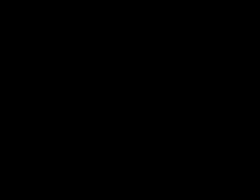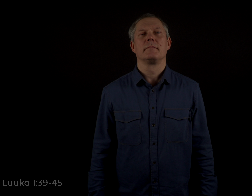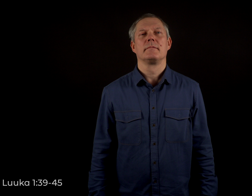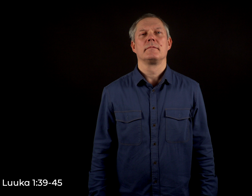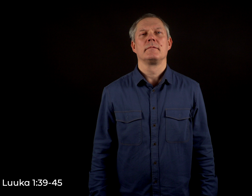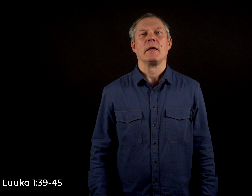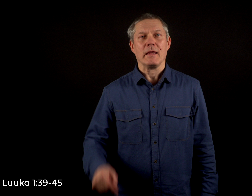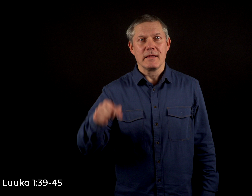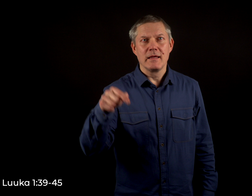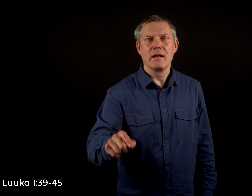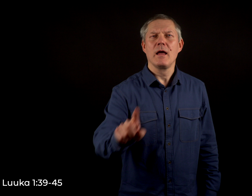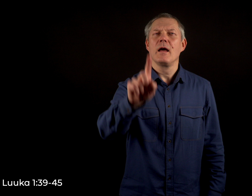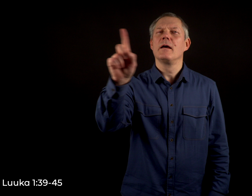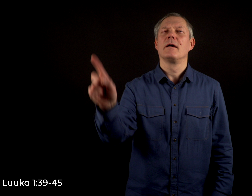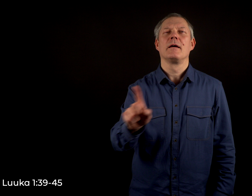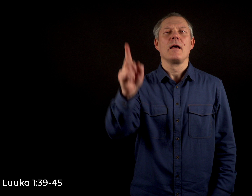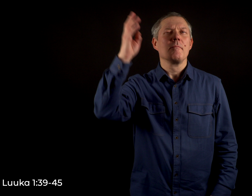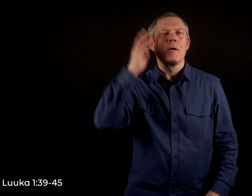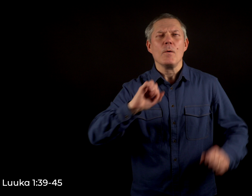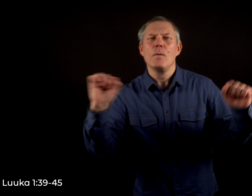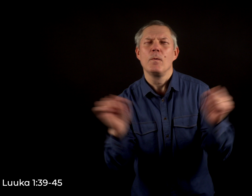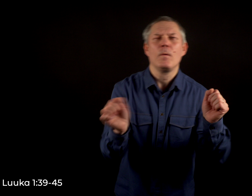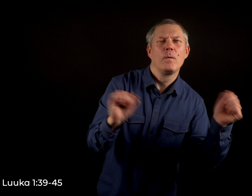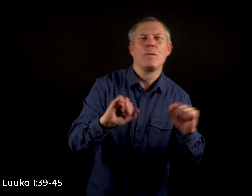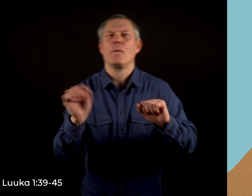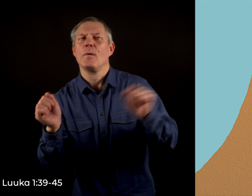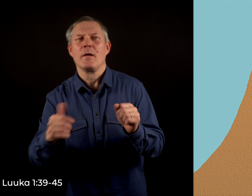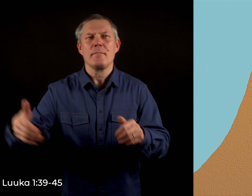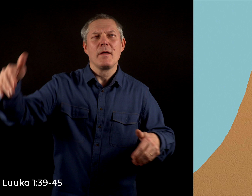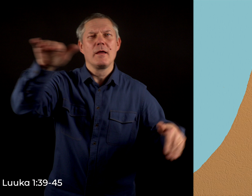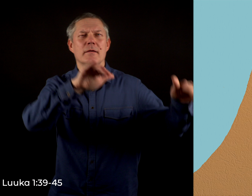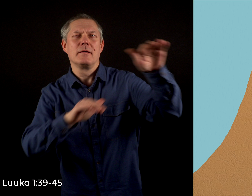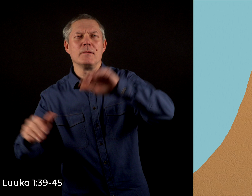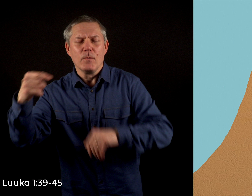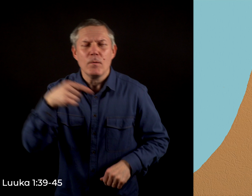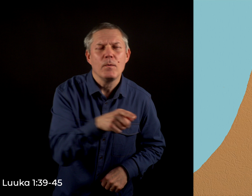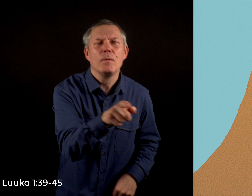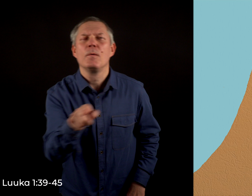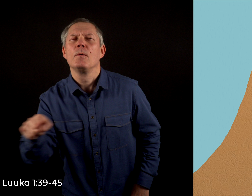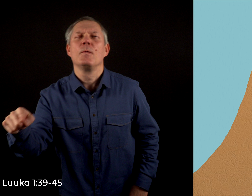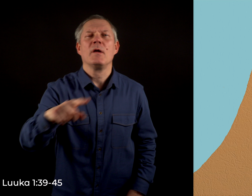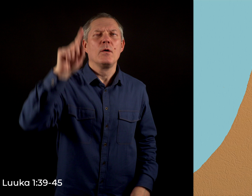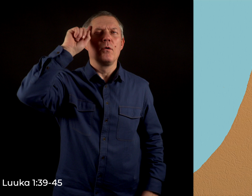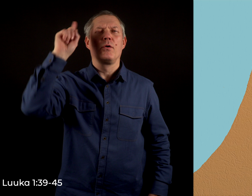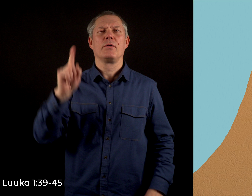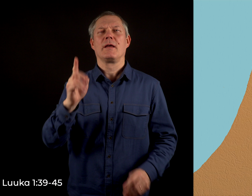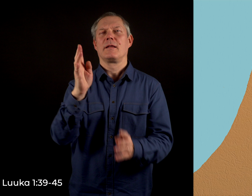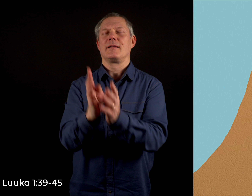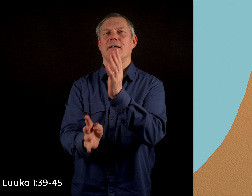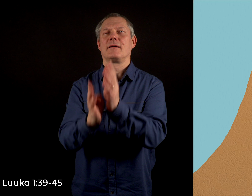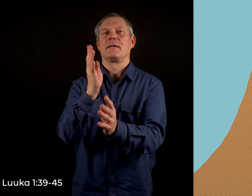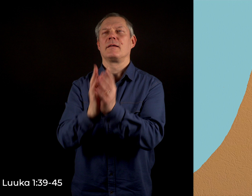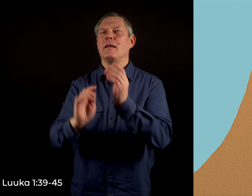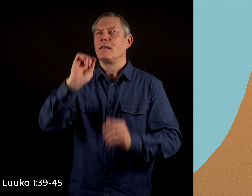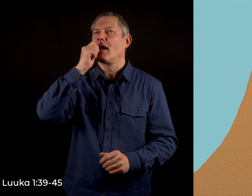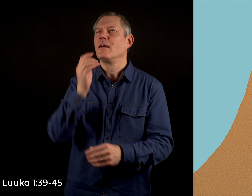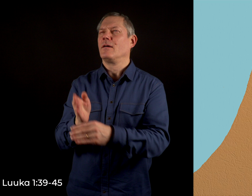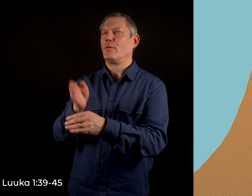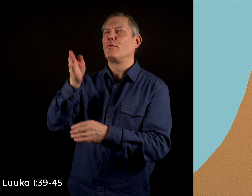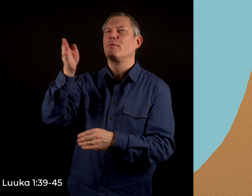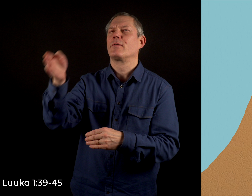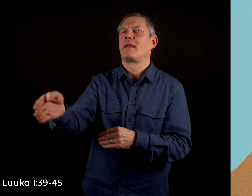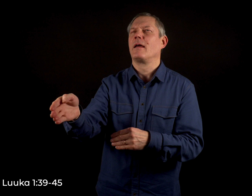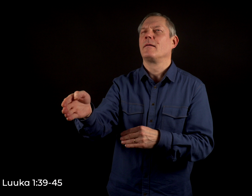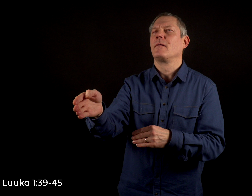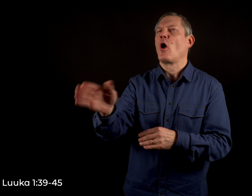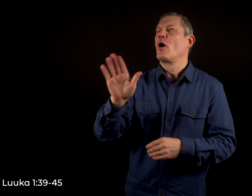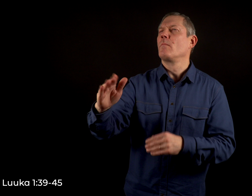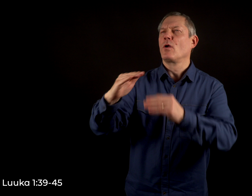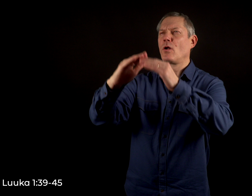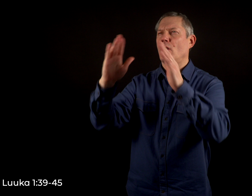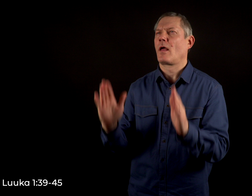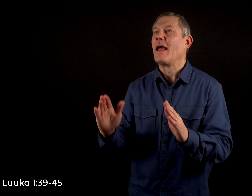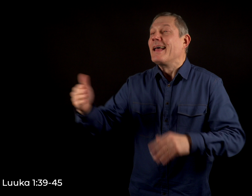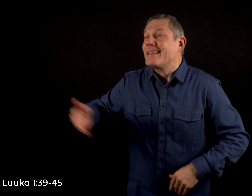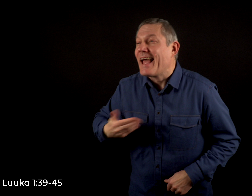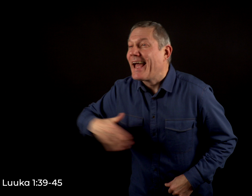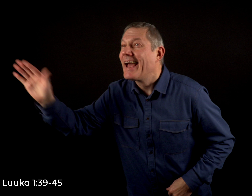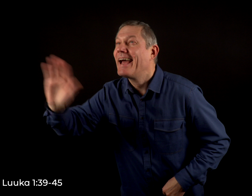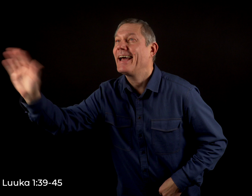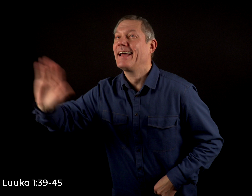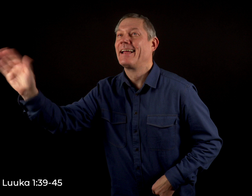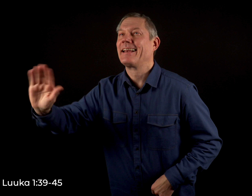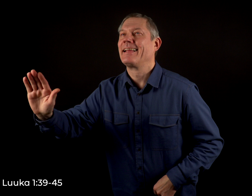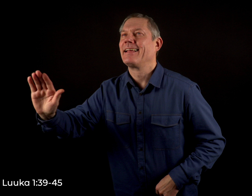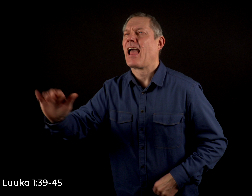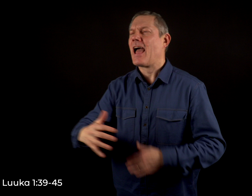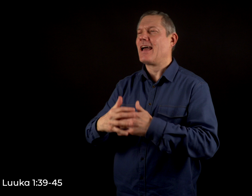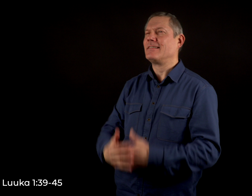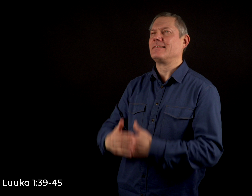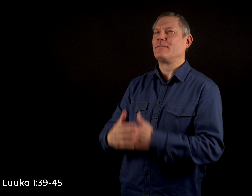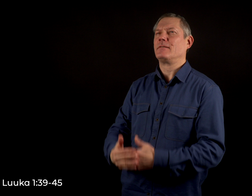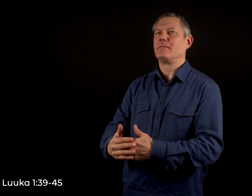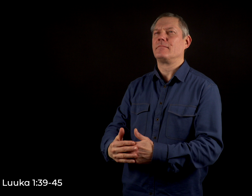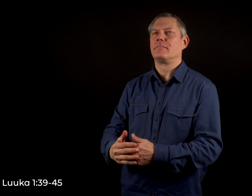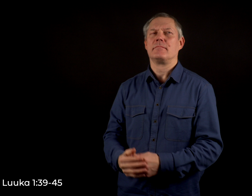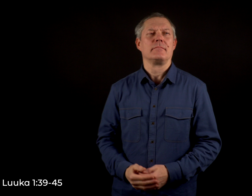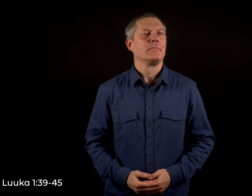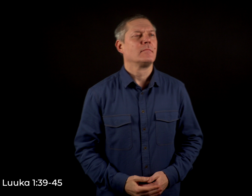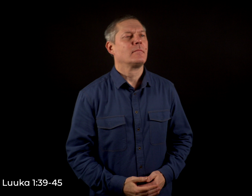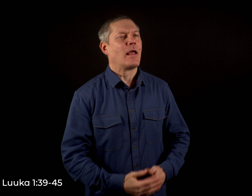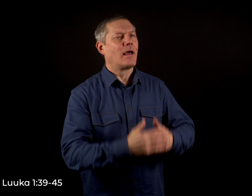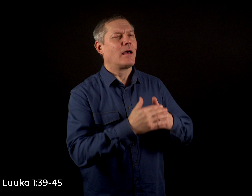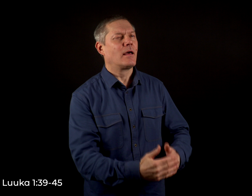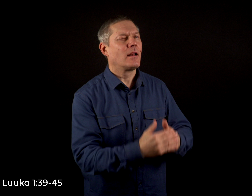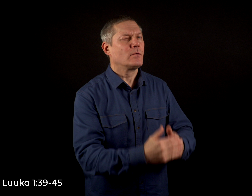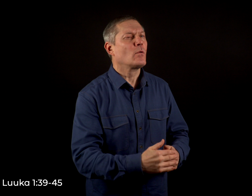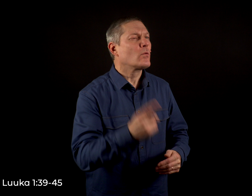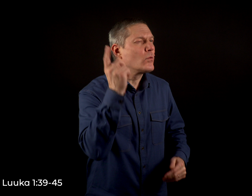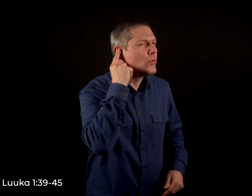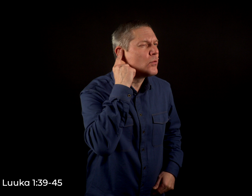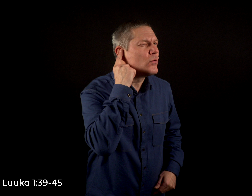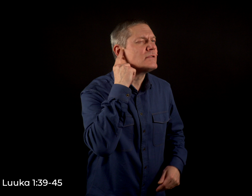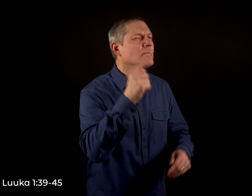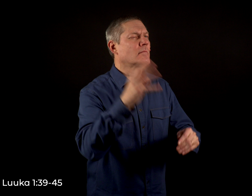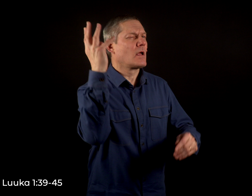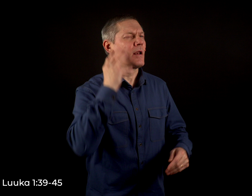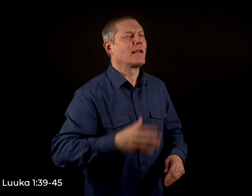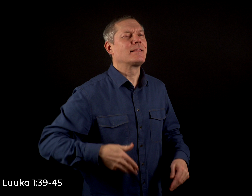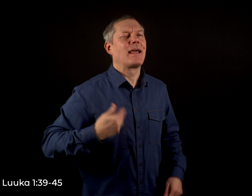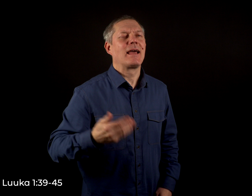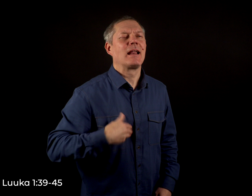In those days Mary got ready and hurried to a town in the hill country of Judah, where she entered the home of Zechariah and greeted Elizabeth.